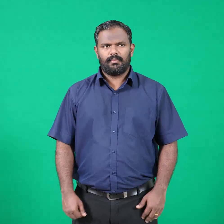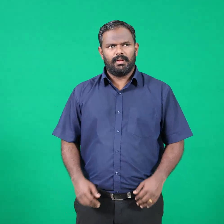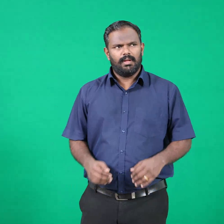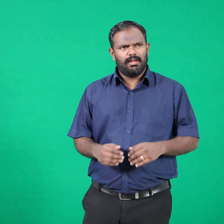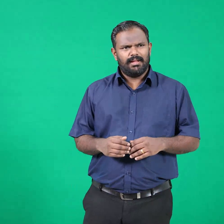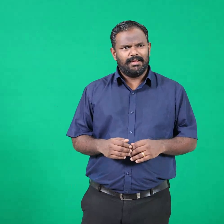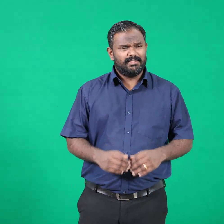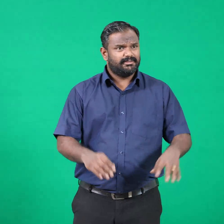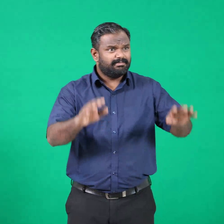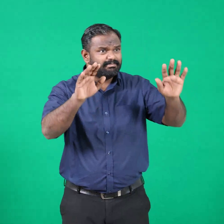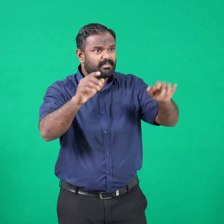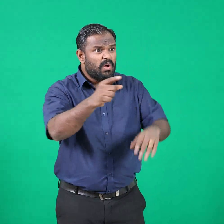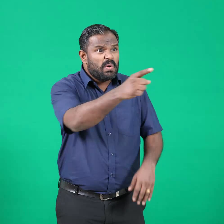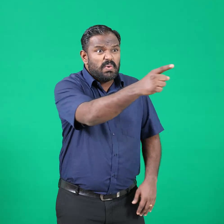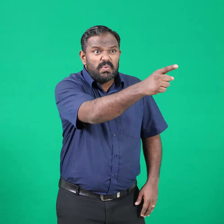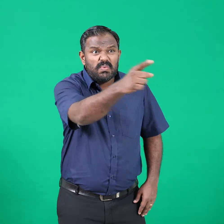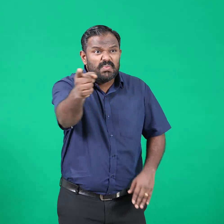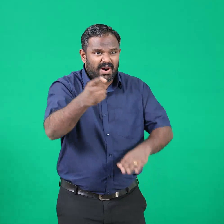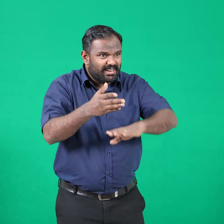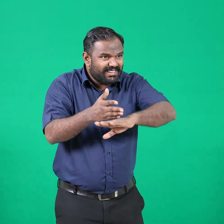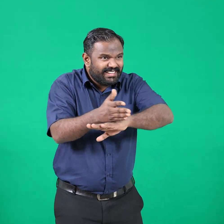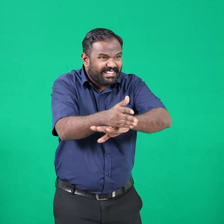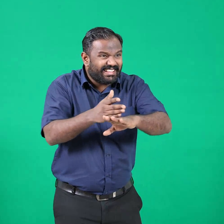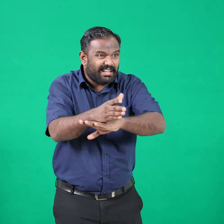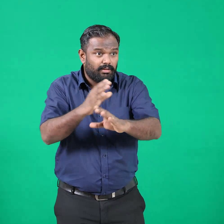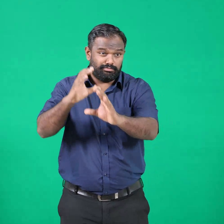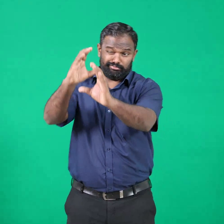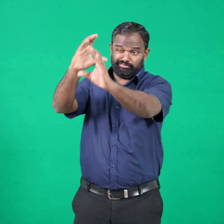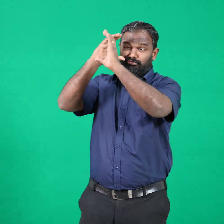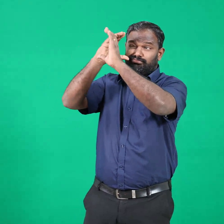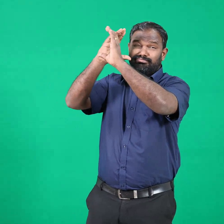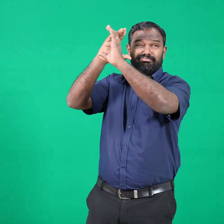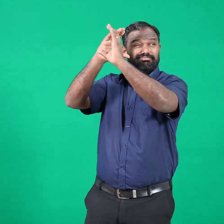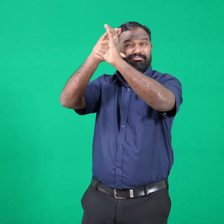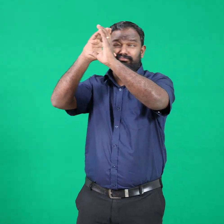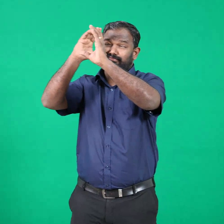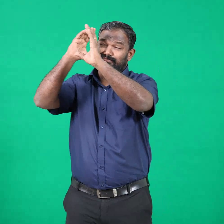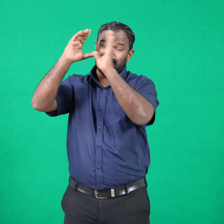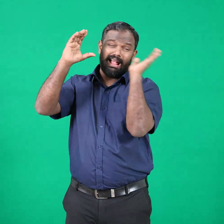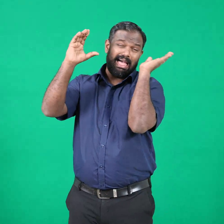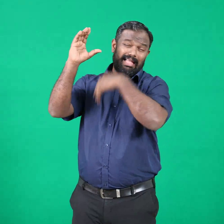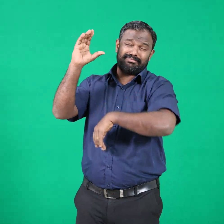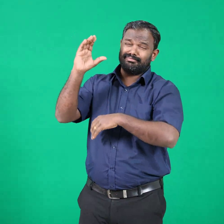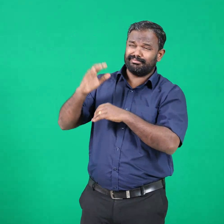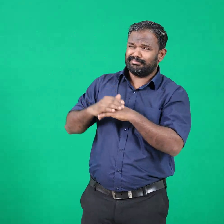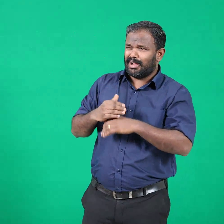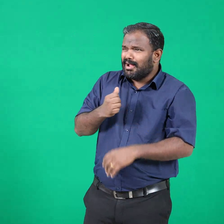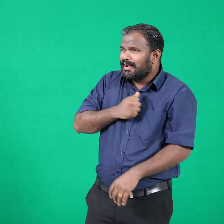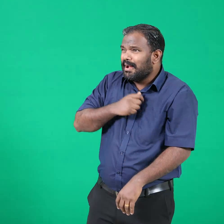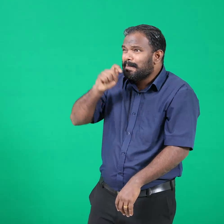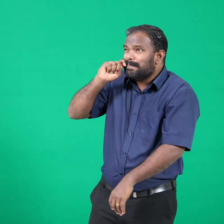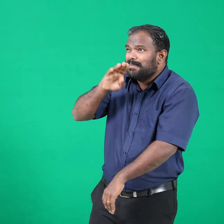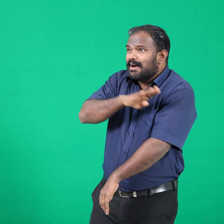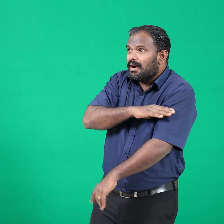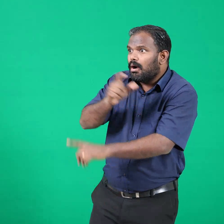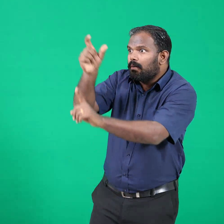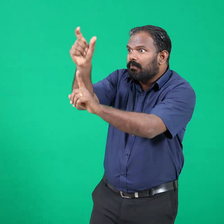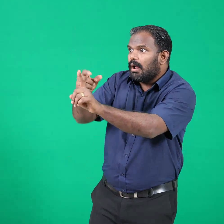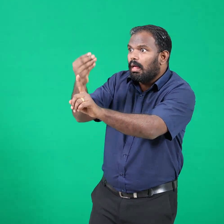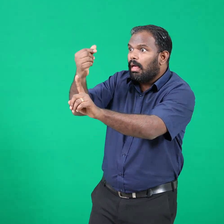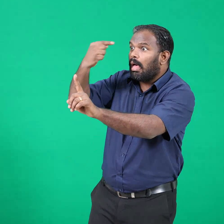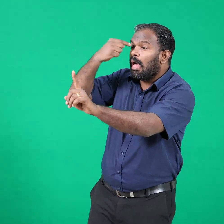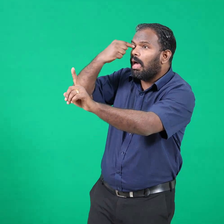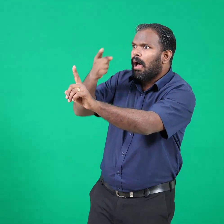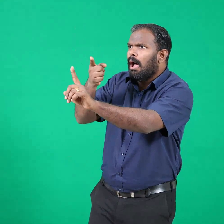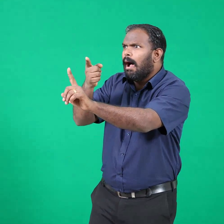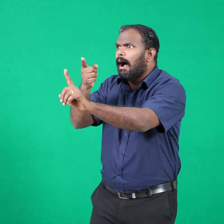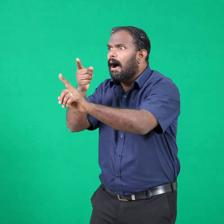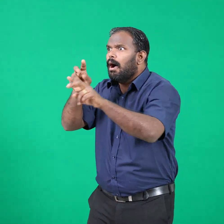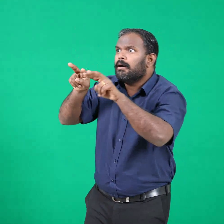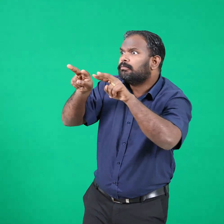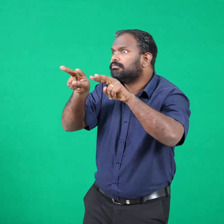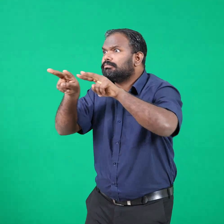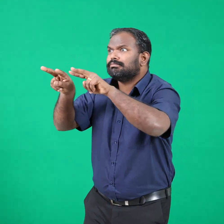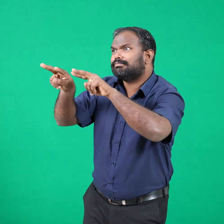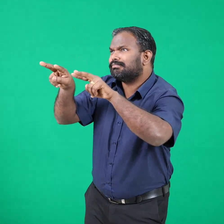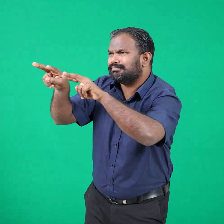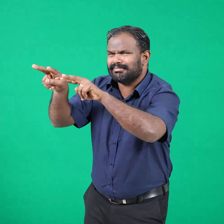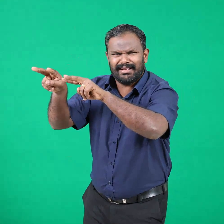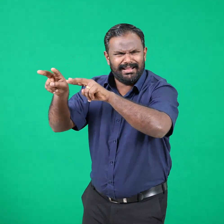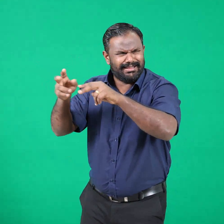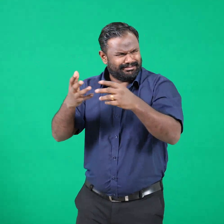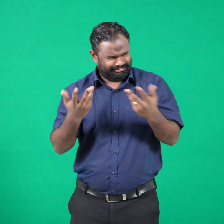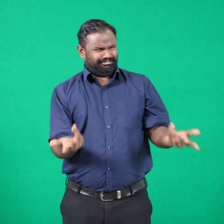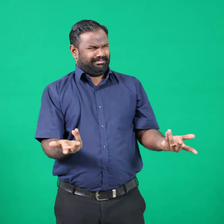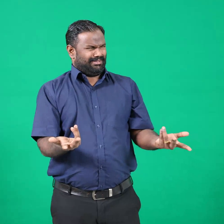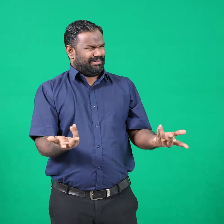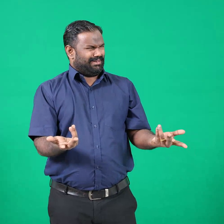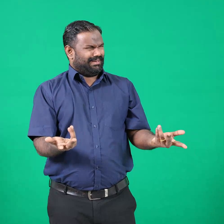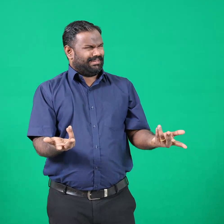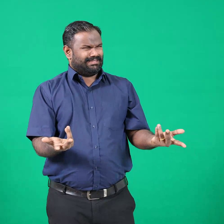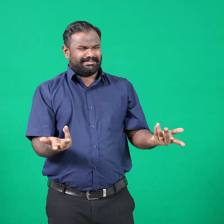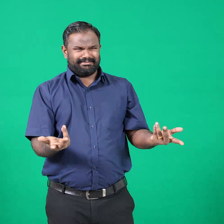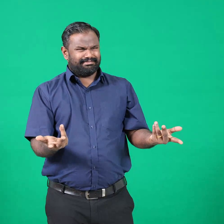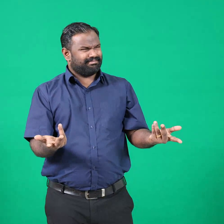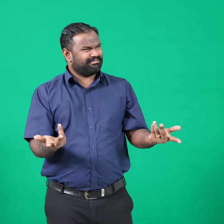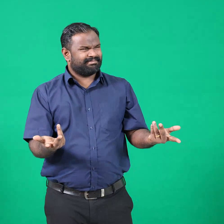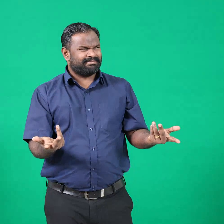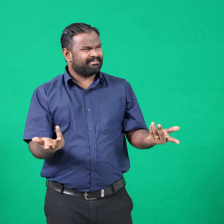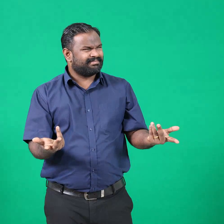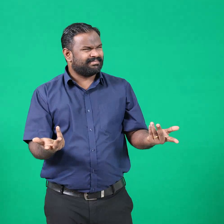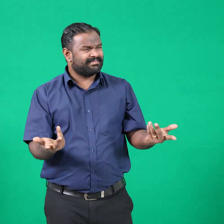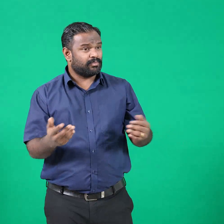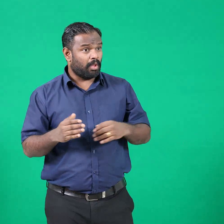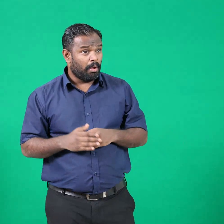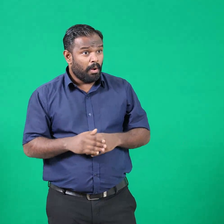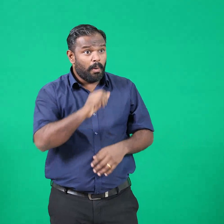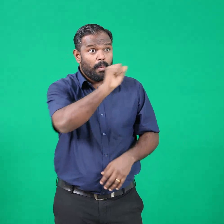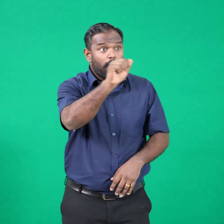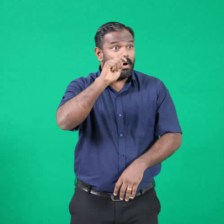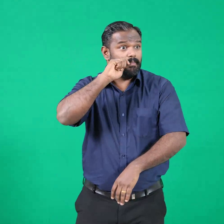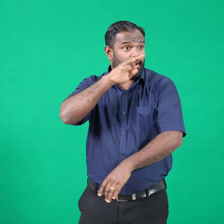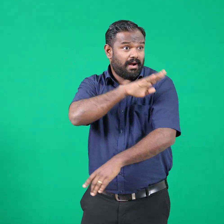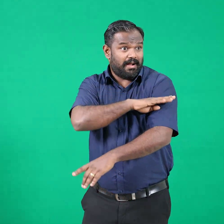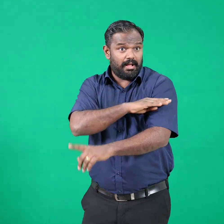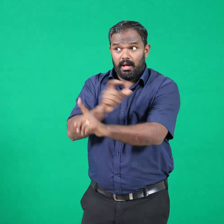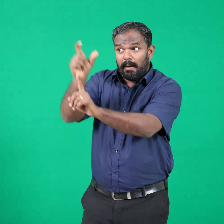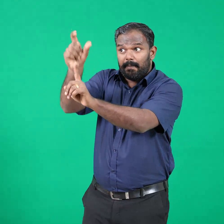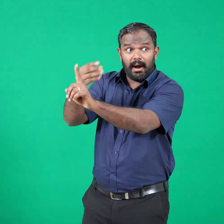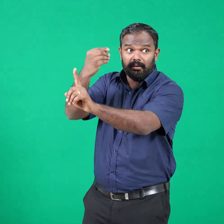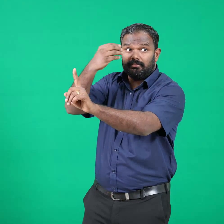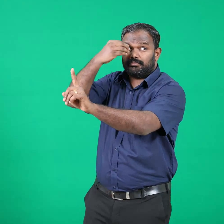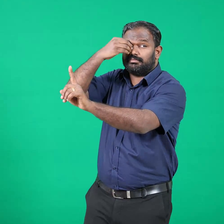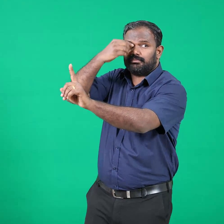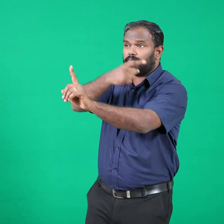Why do you look at the speck in your brother's eye, but fail to notice the beam in your own eye?